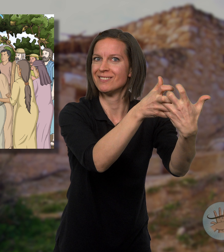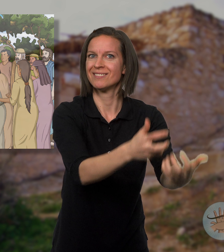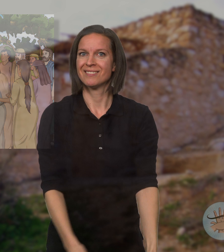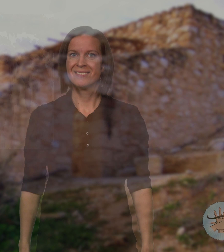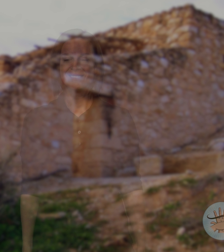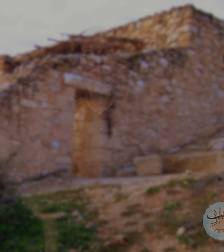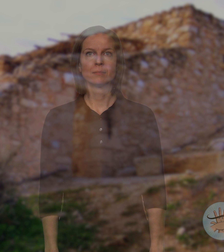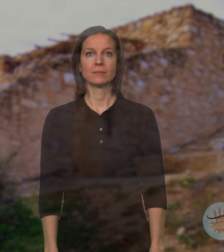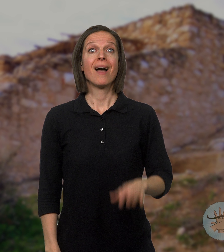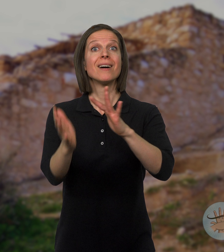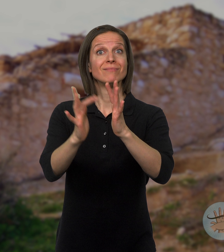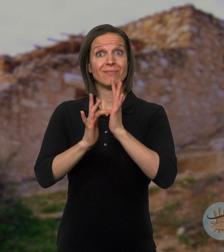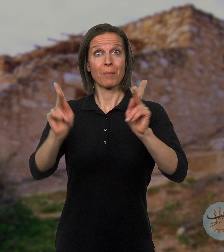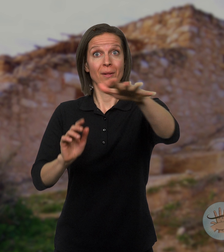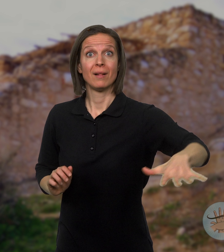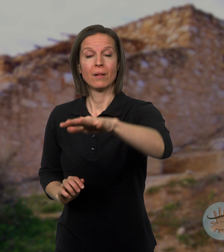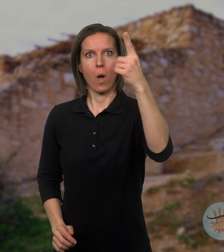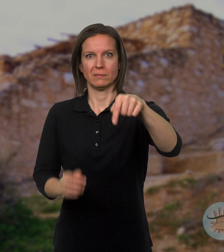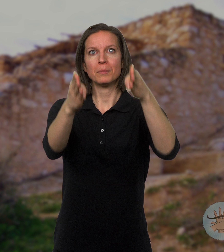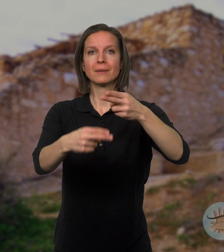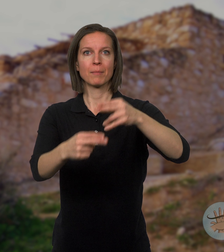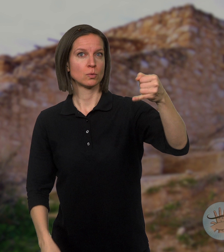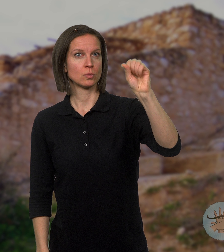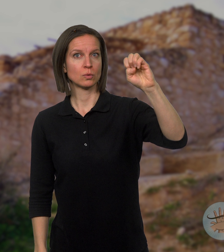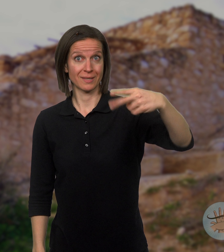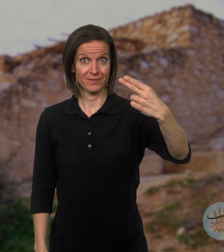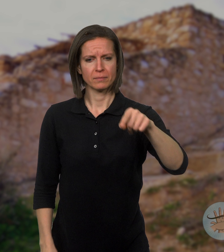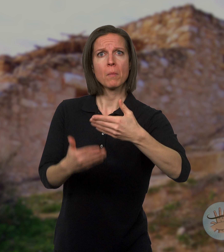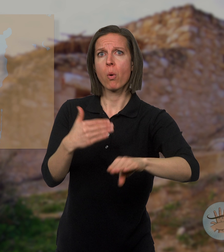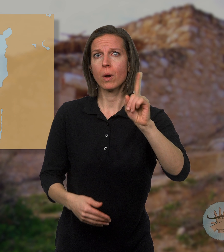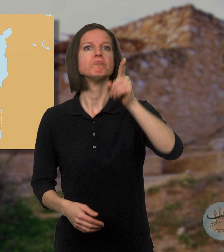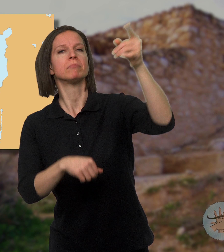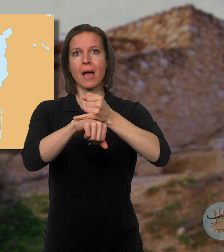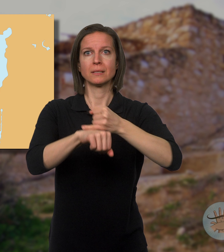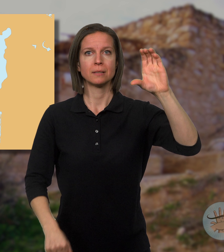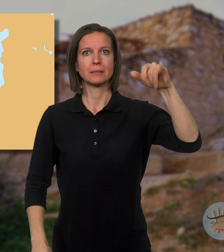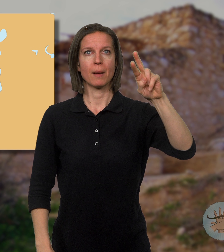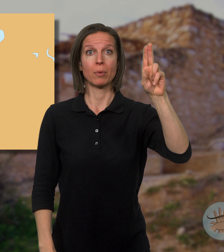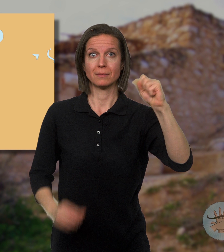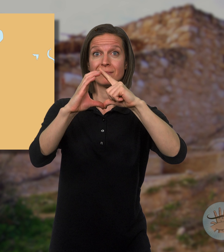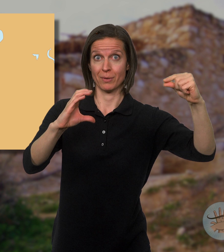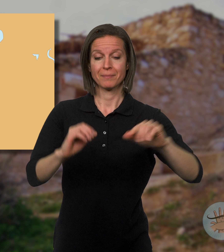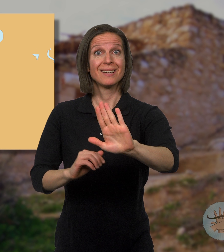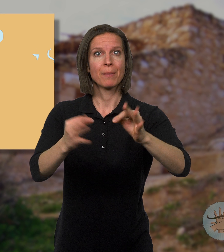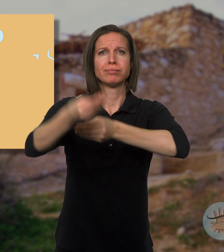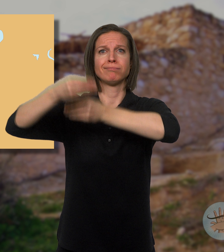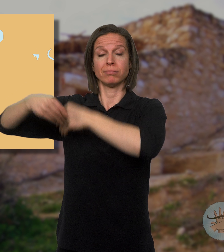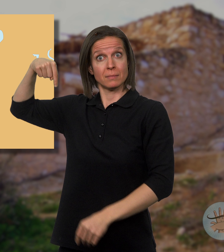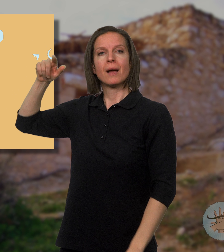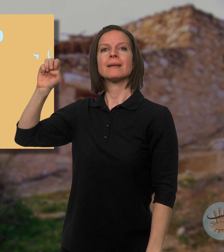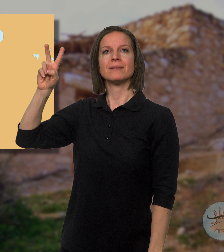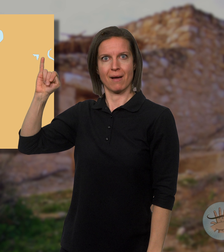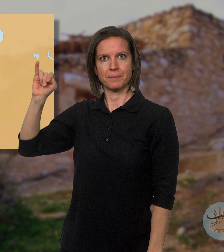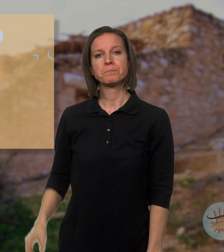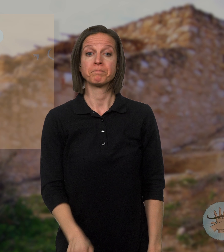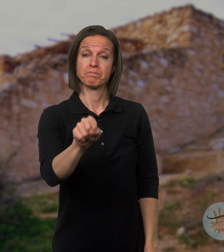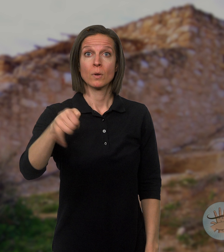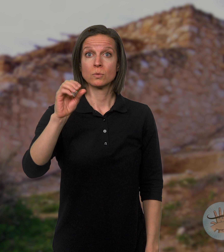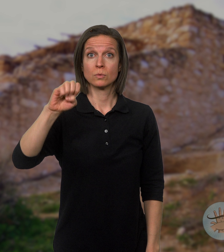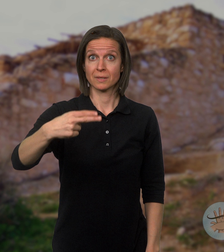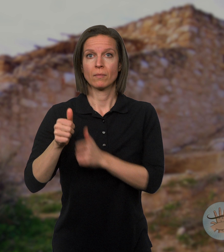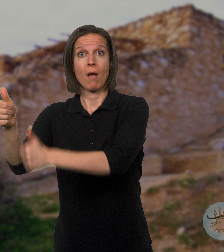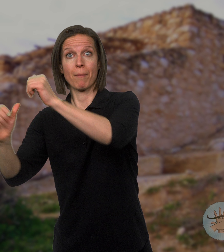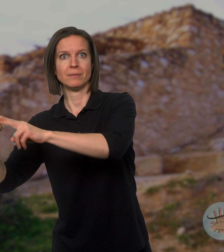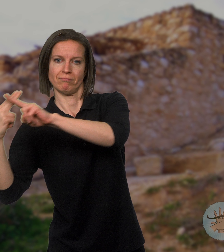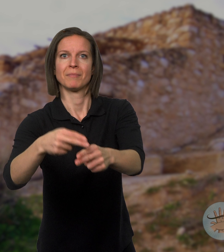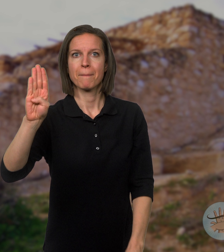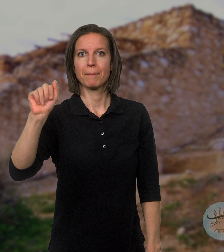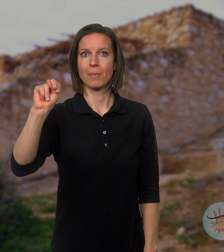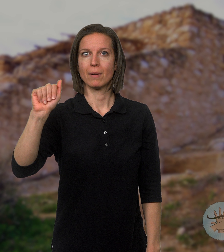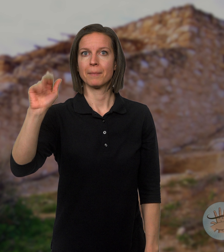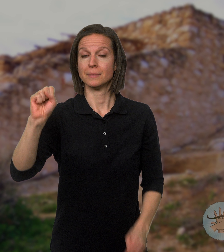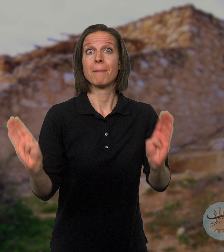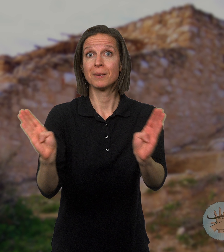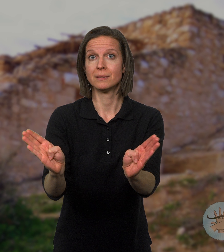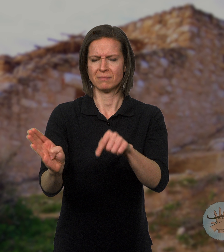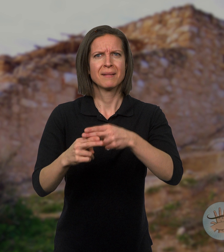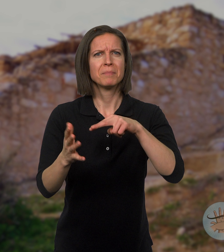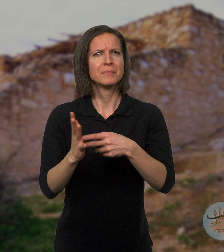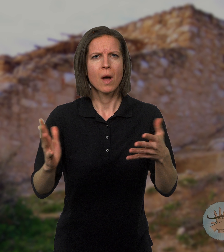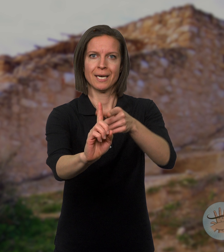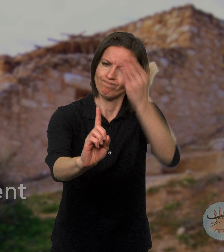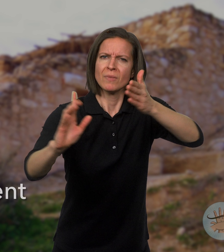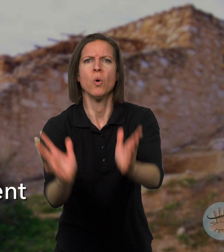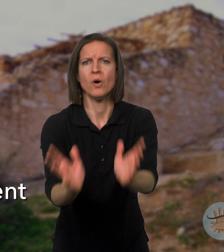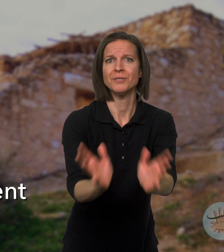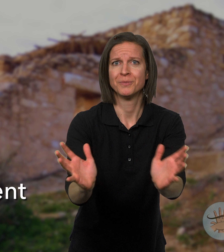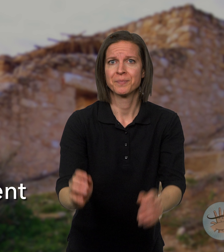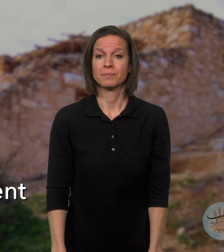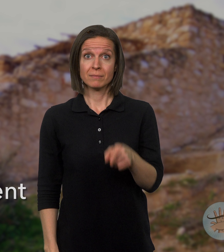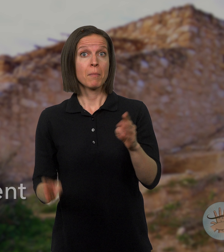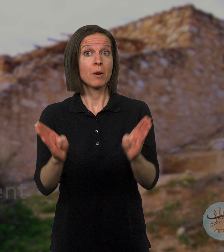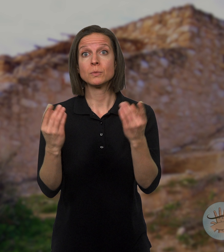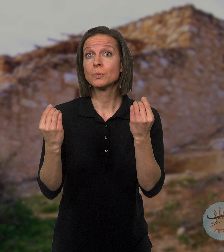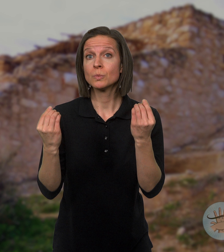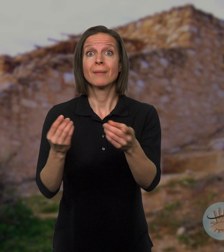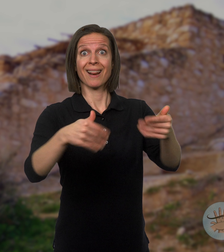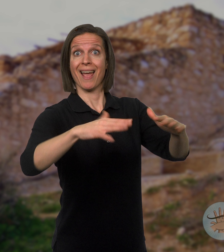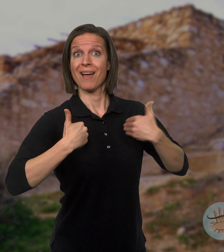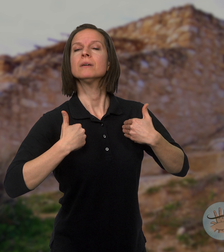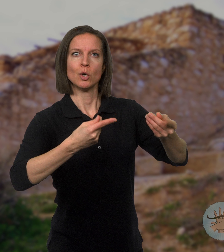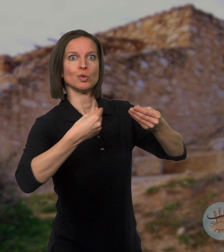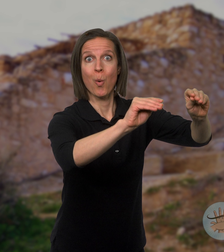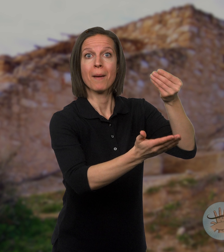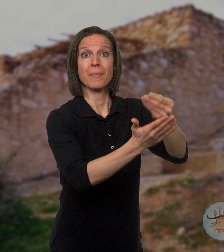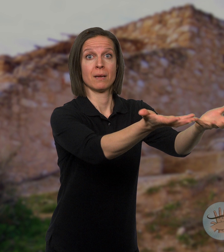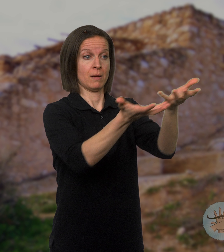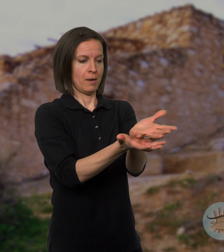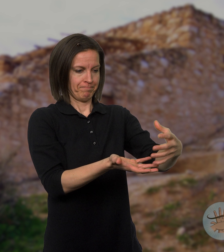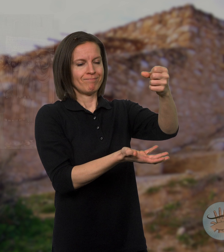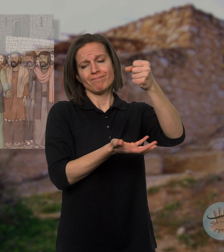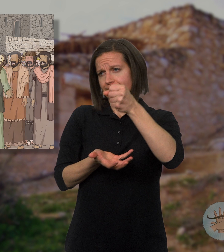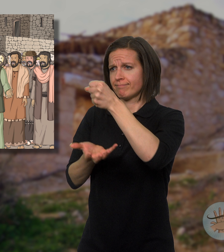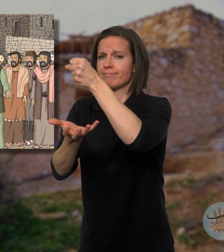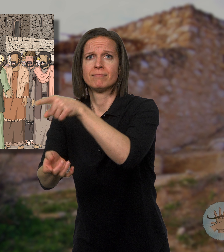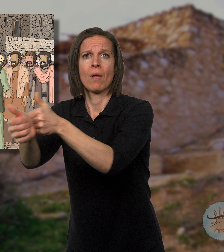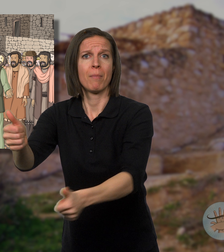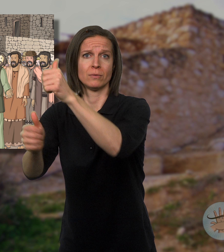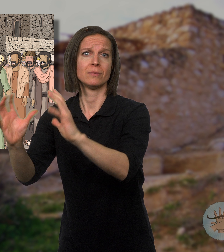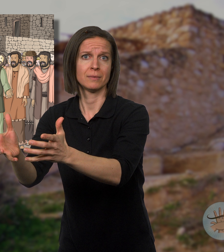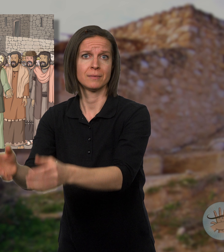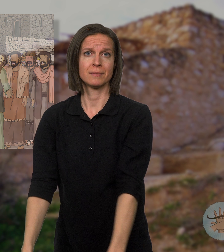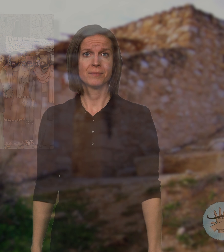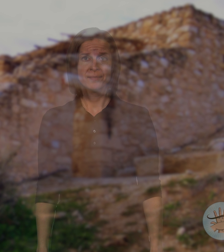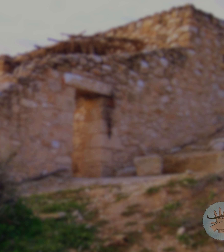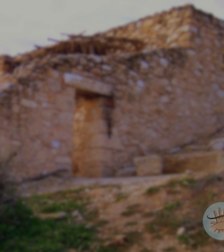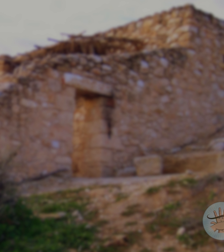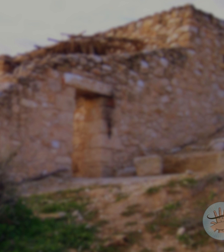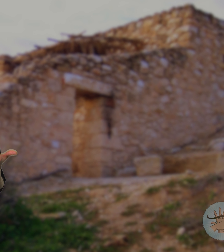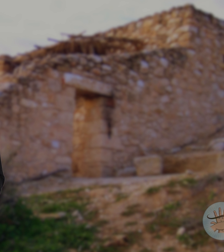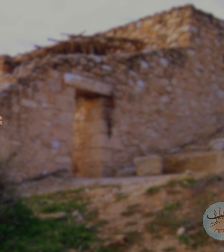Joseph, a Levite from Cyprus, whom the apostles called Barnabas (meaning Son of Encouragement), sold a field he owned, brought the money, and laid it at the apostles’ feet.